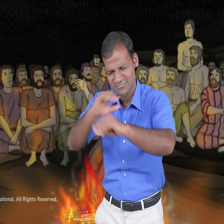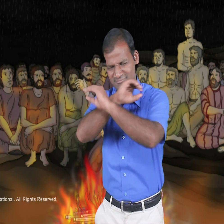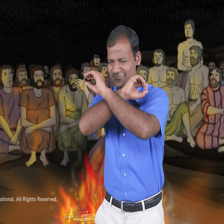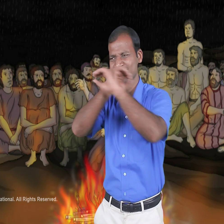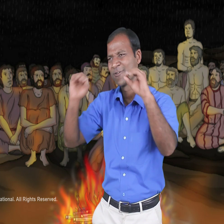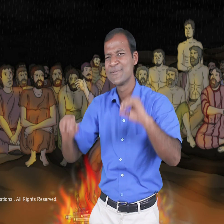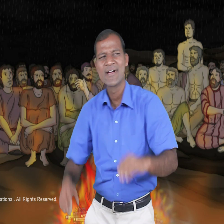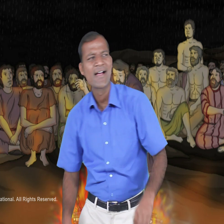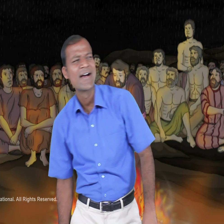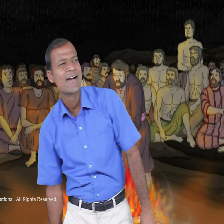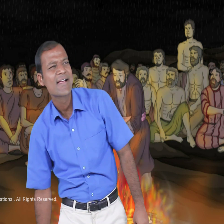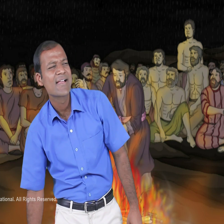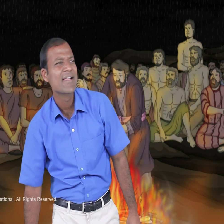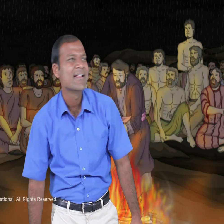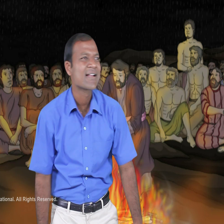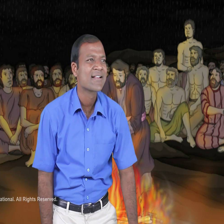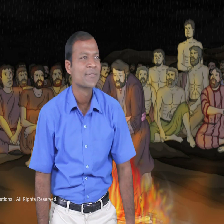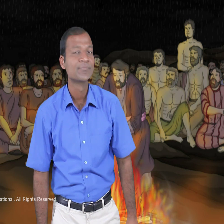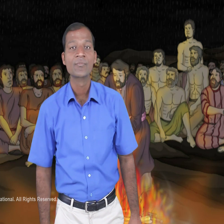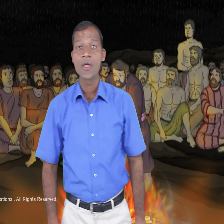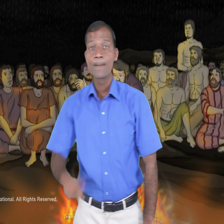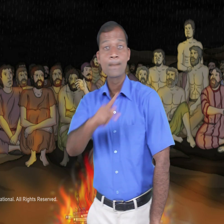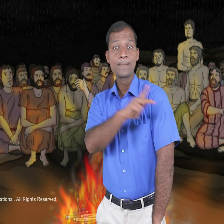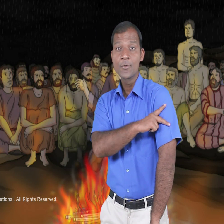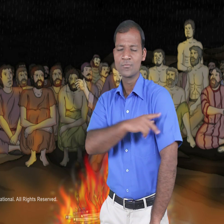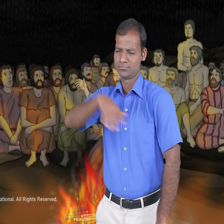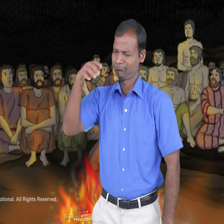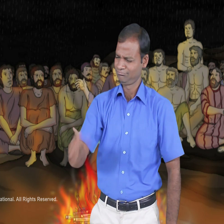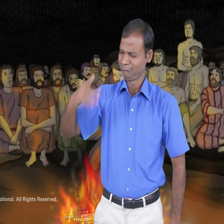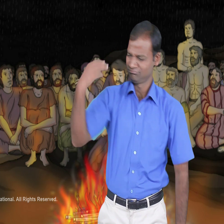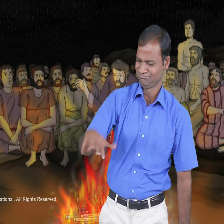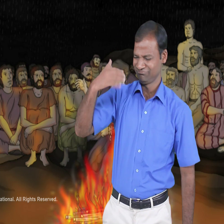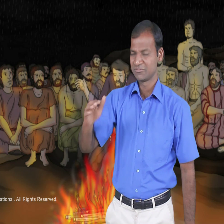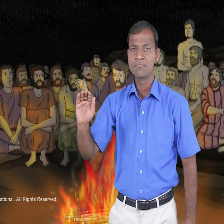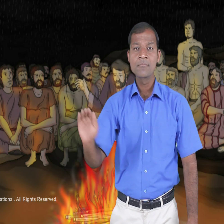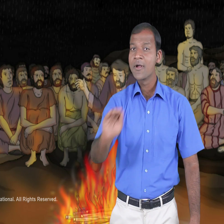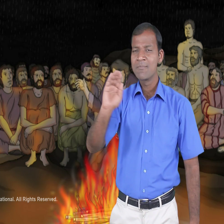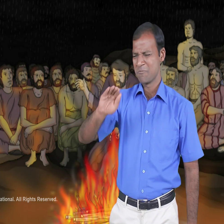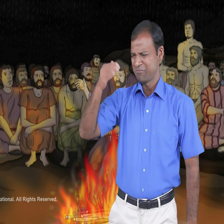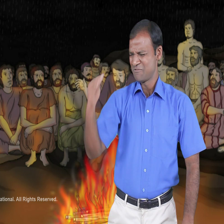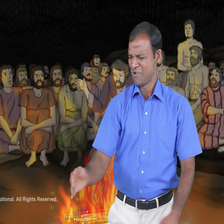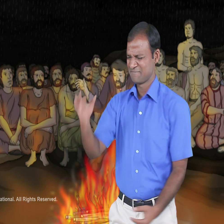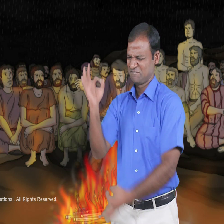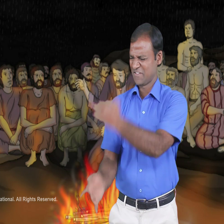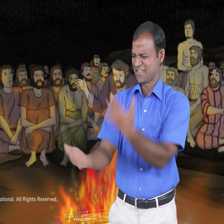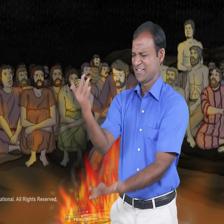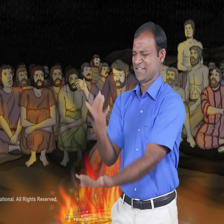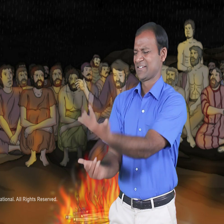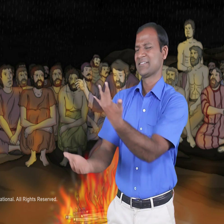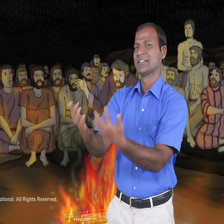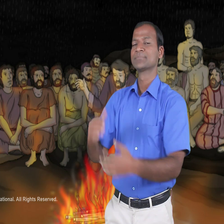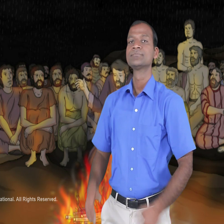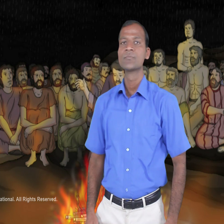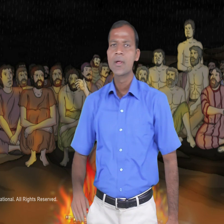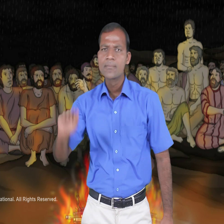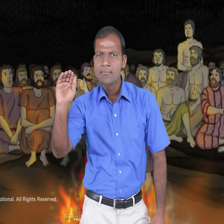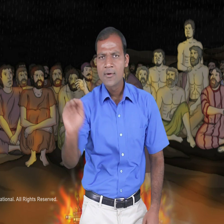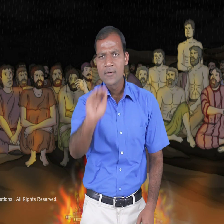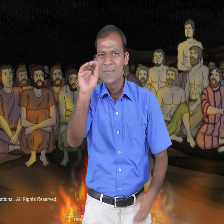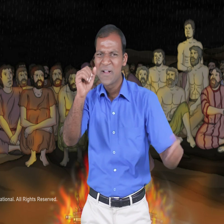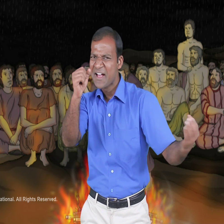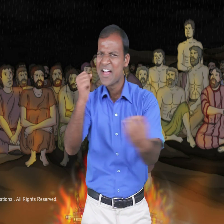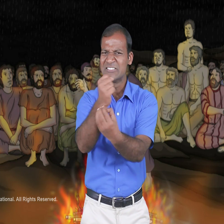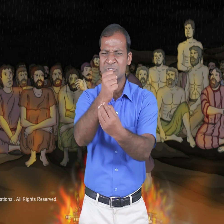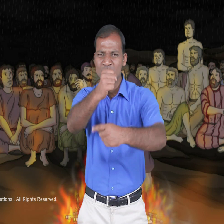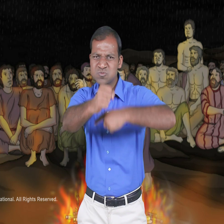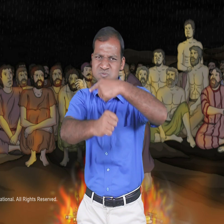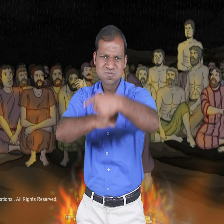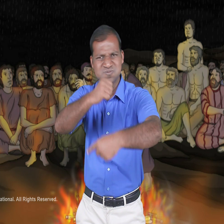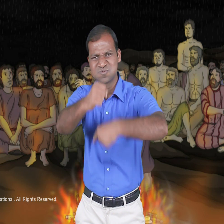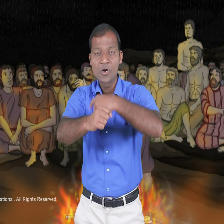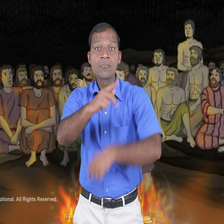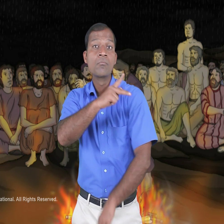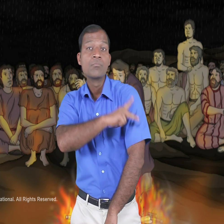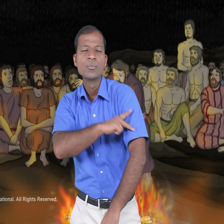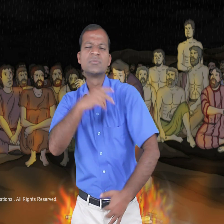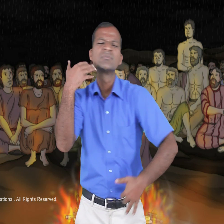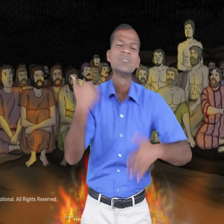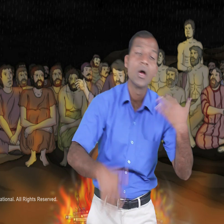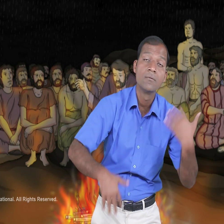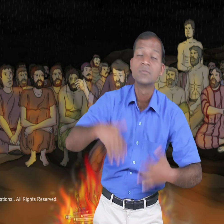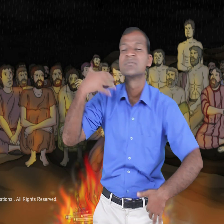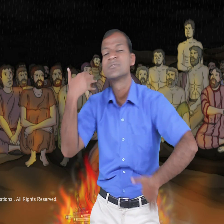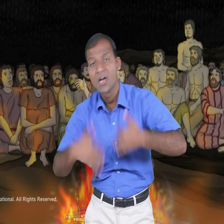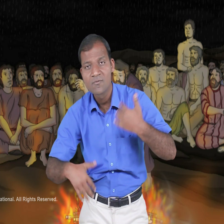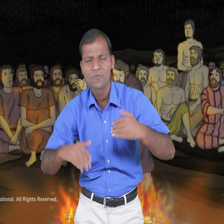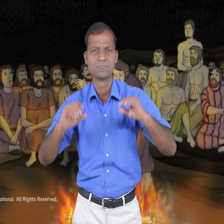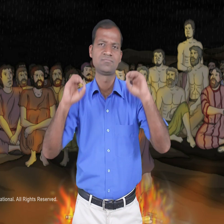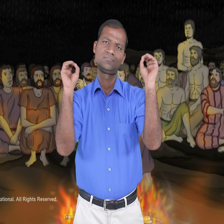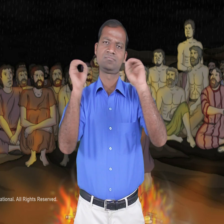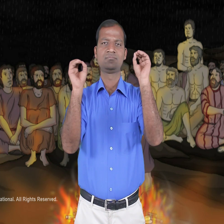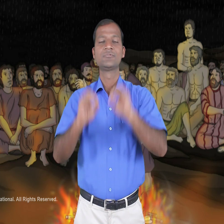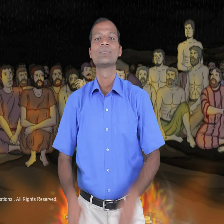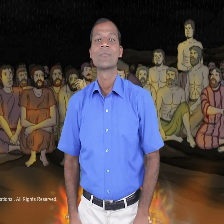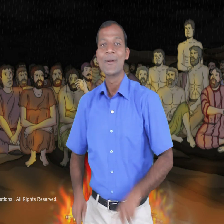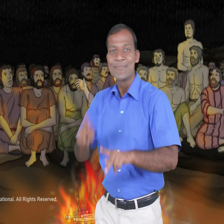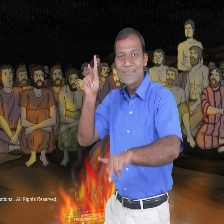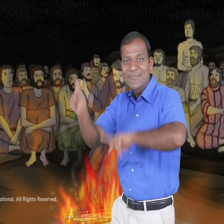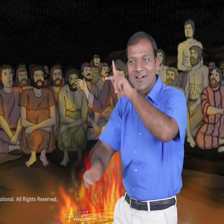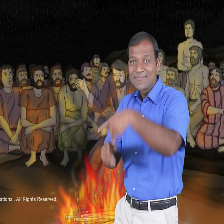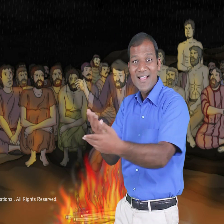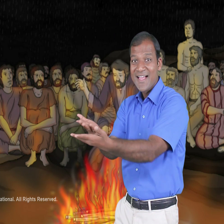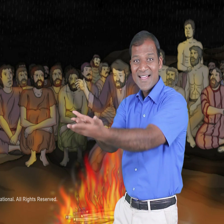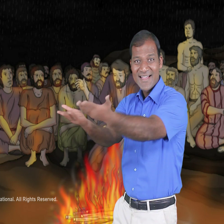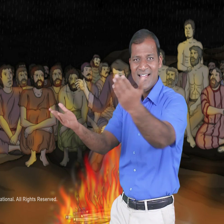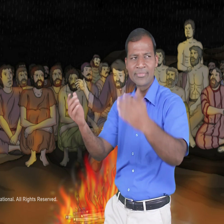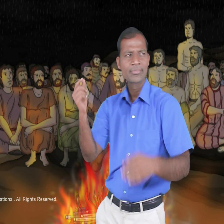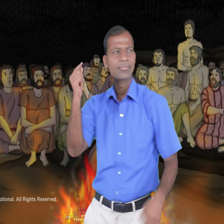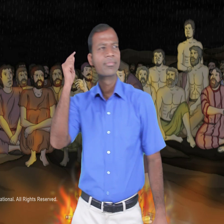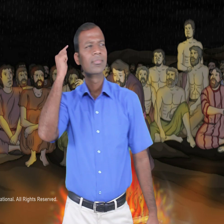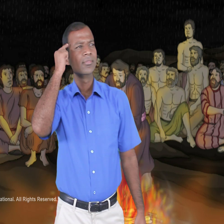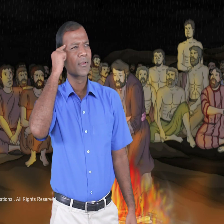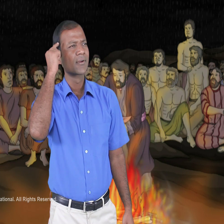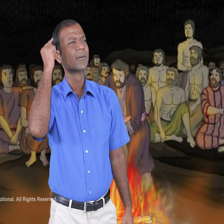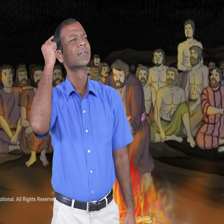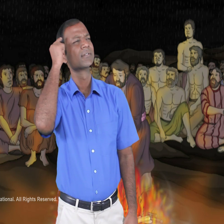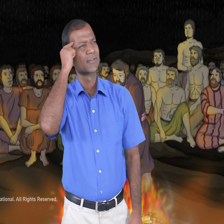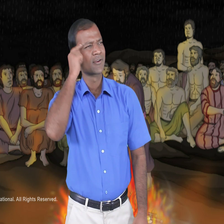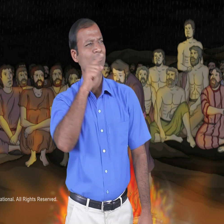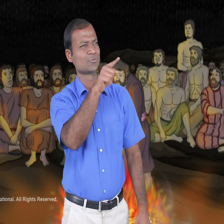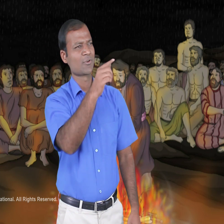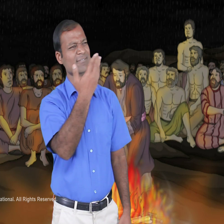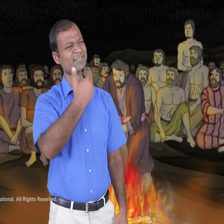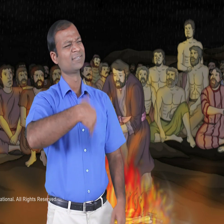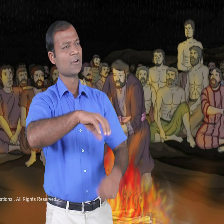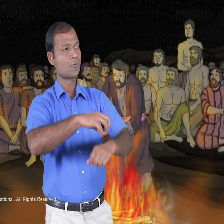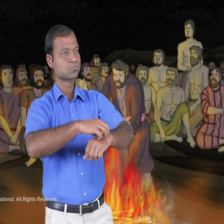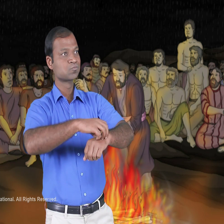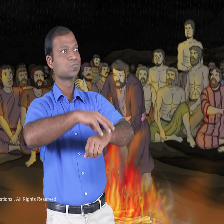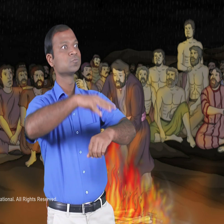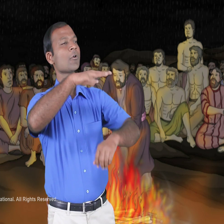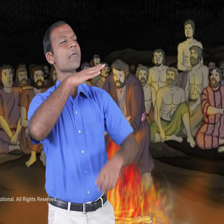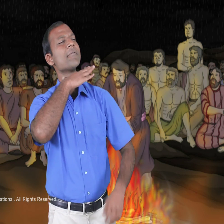But Paul shook the creature off into the fire and suffered no ill effects.